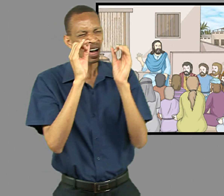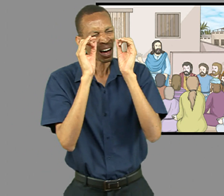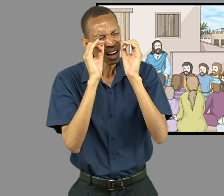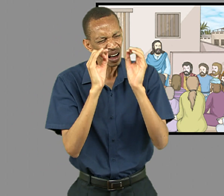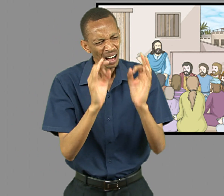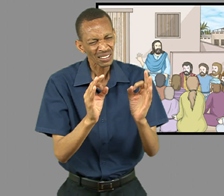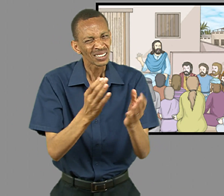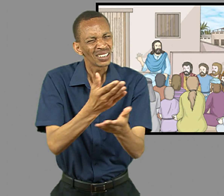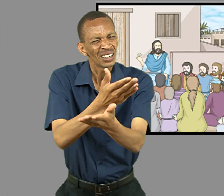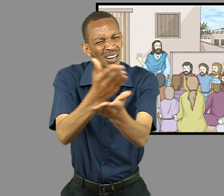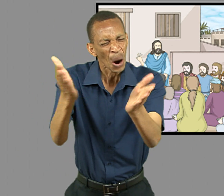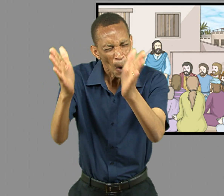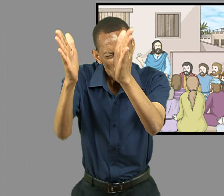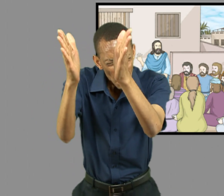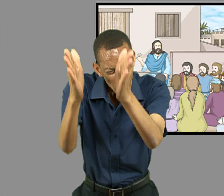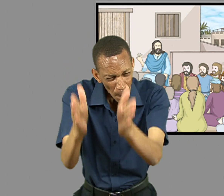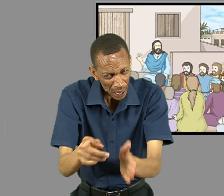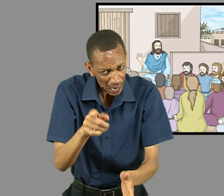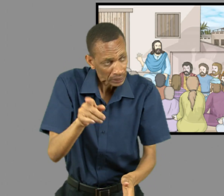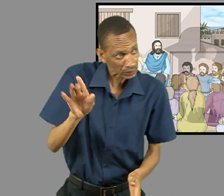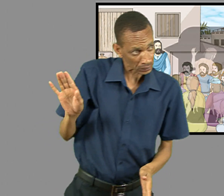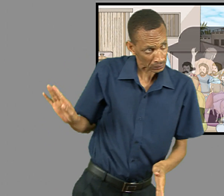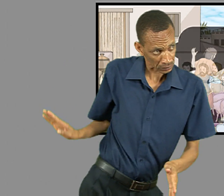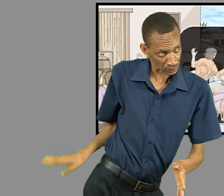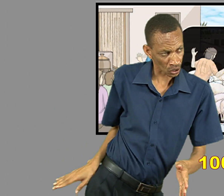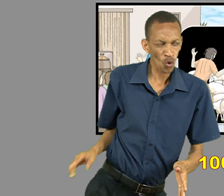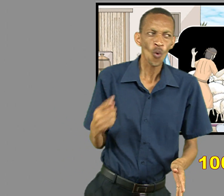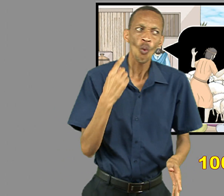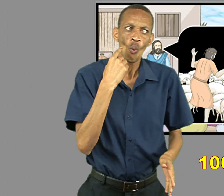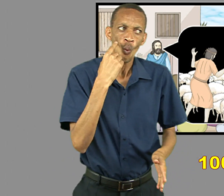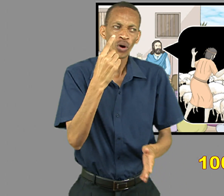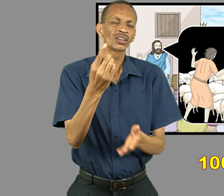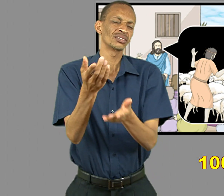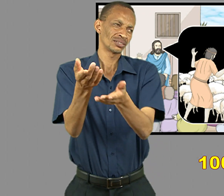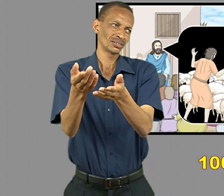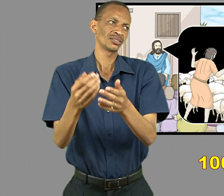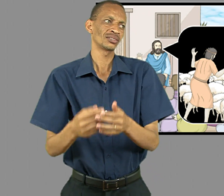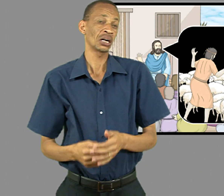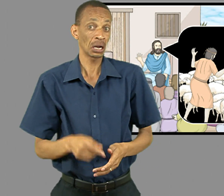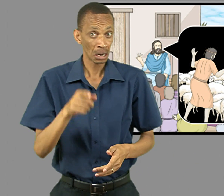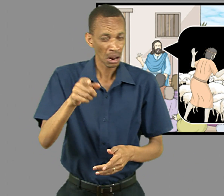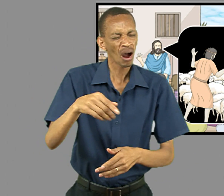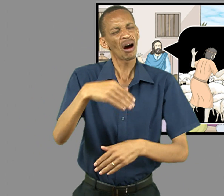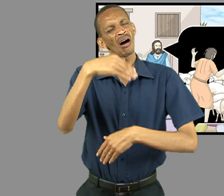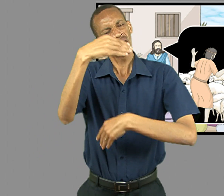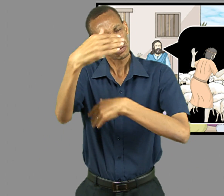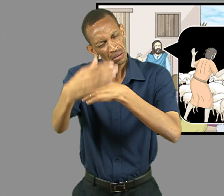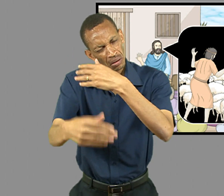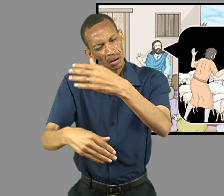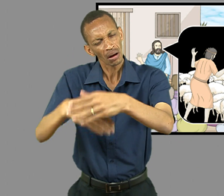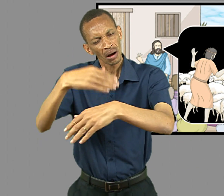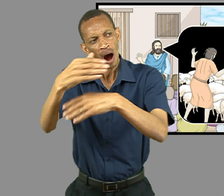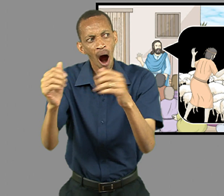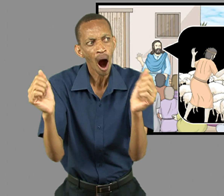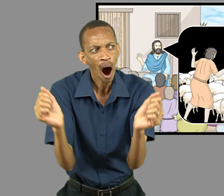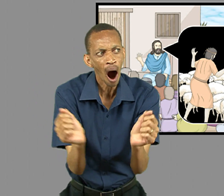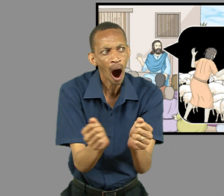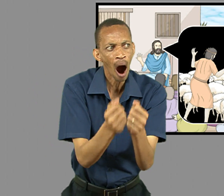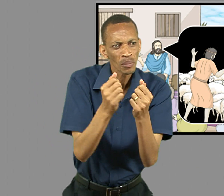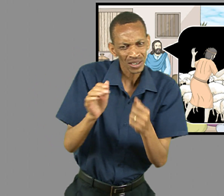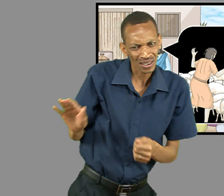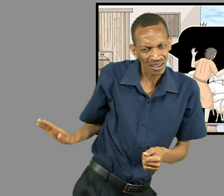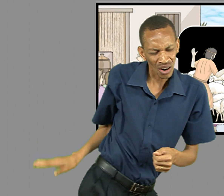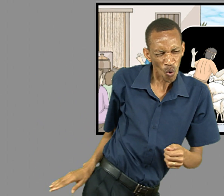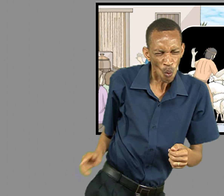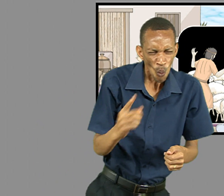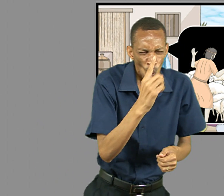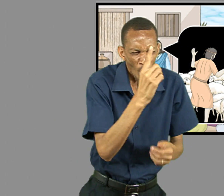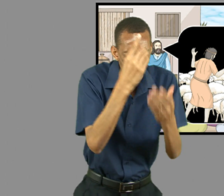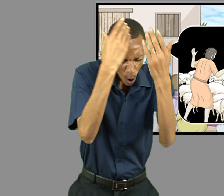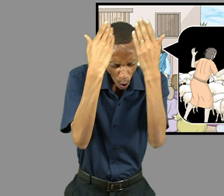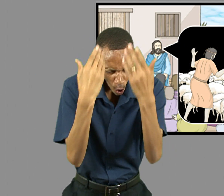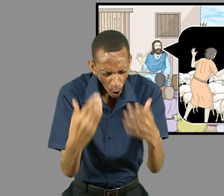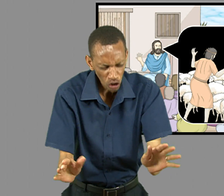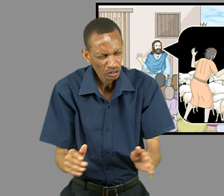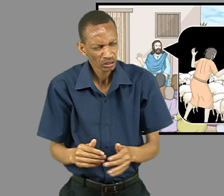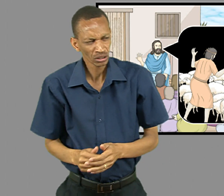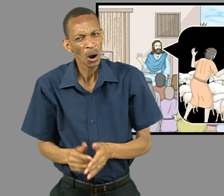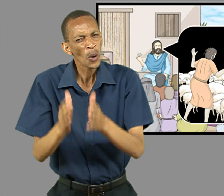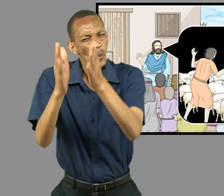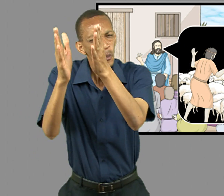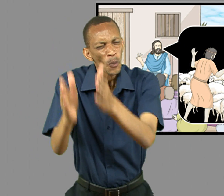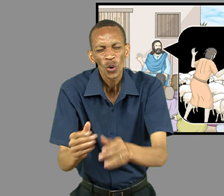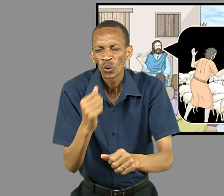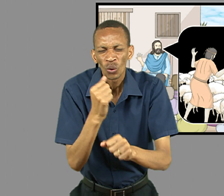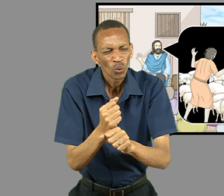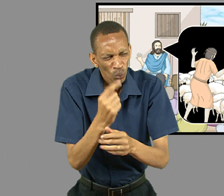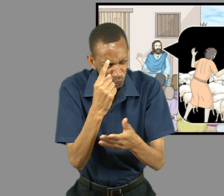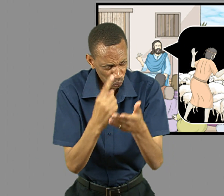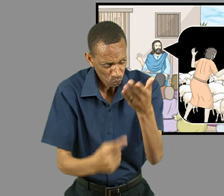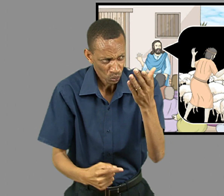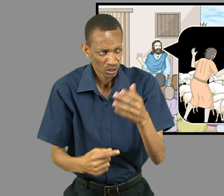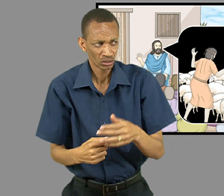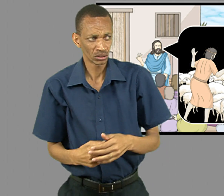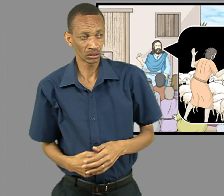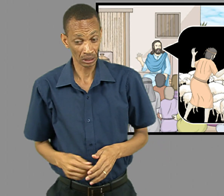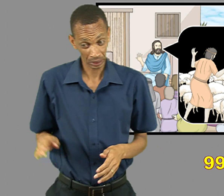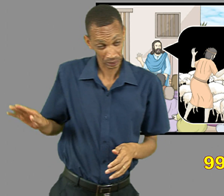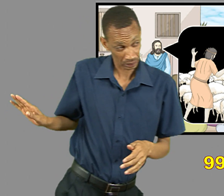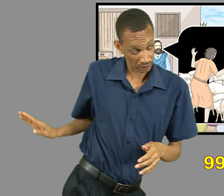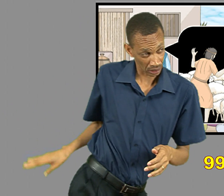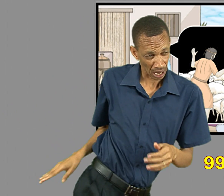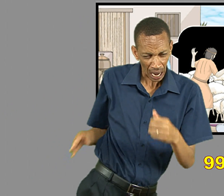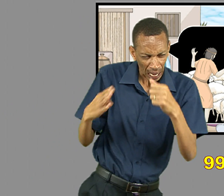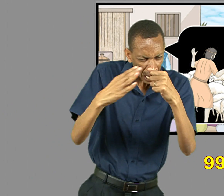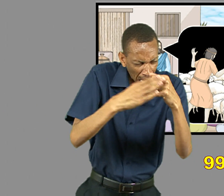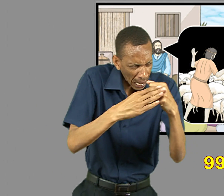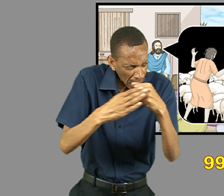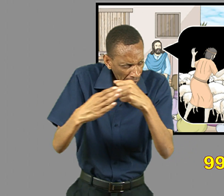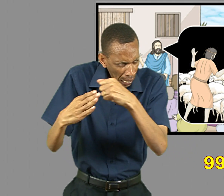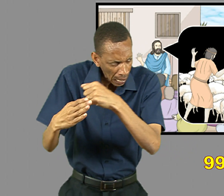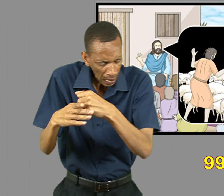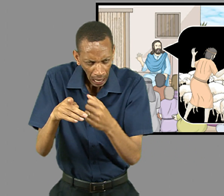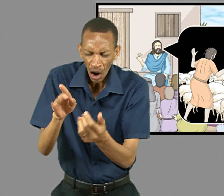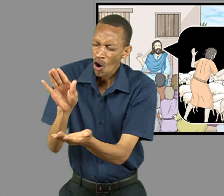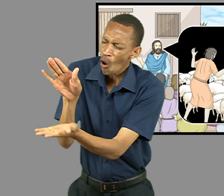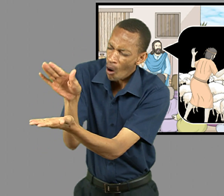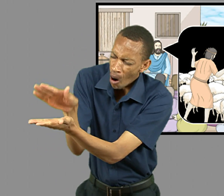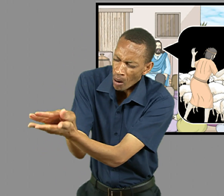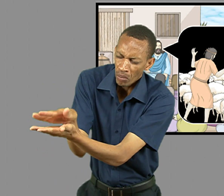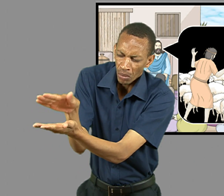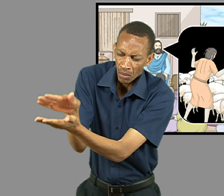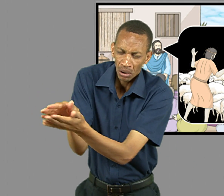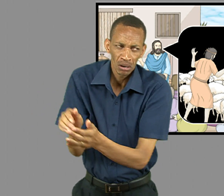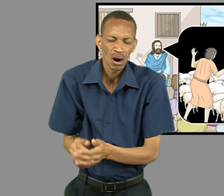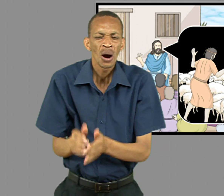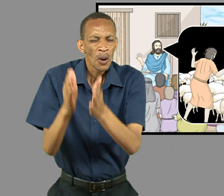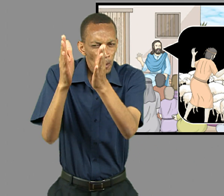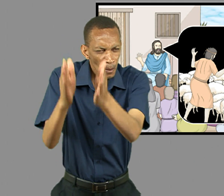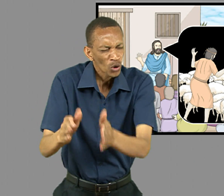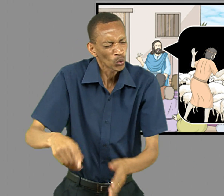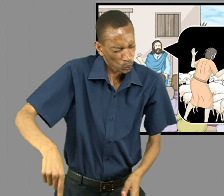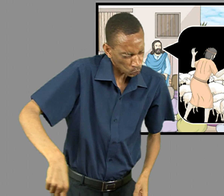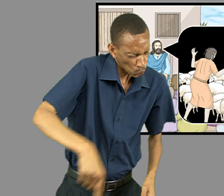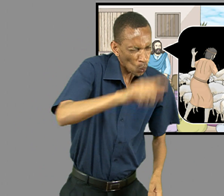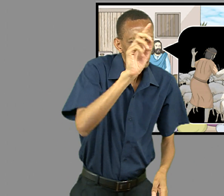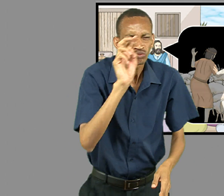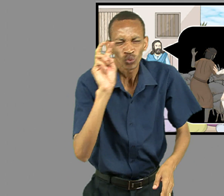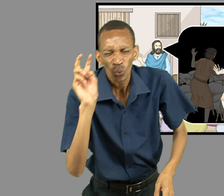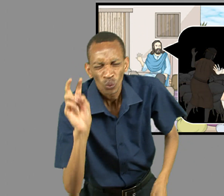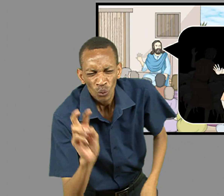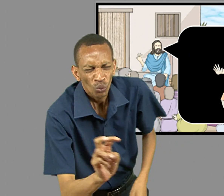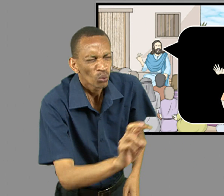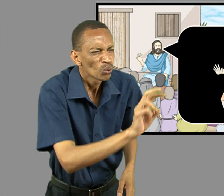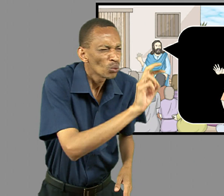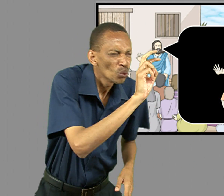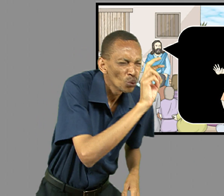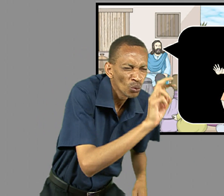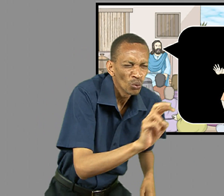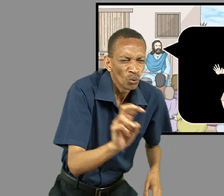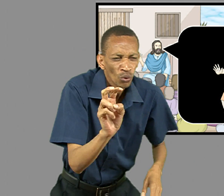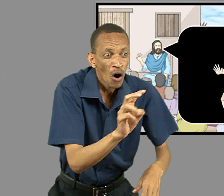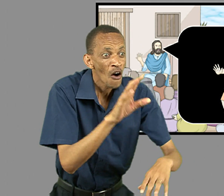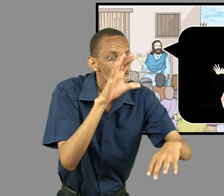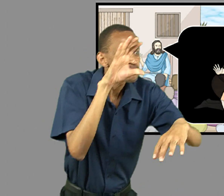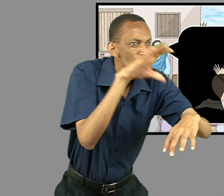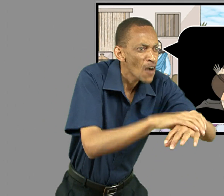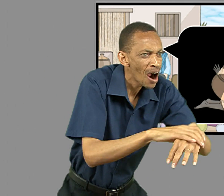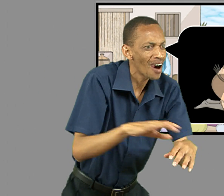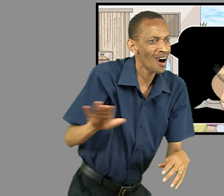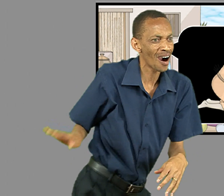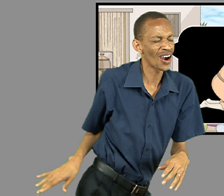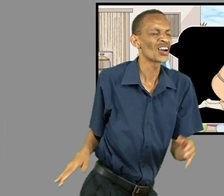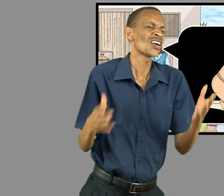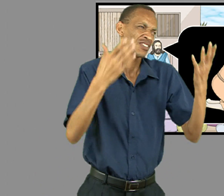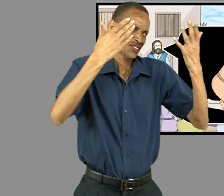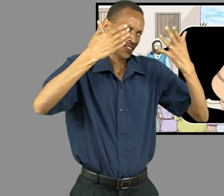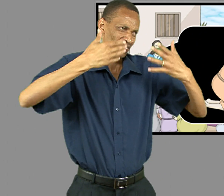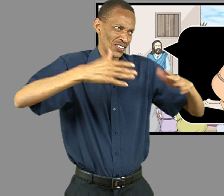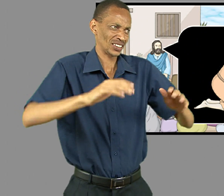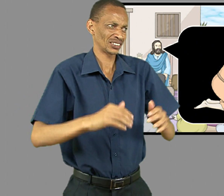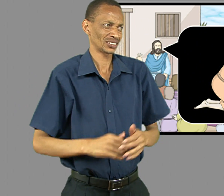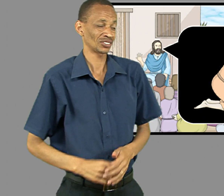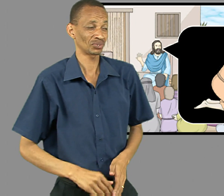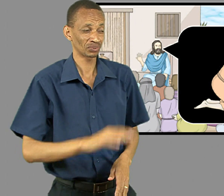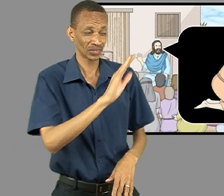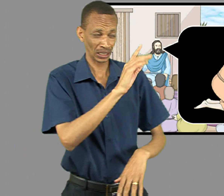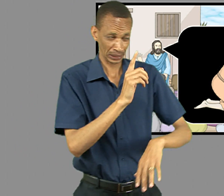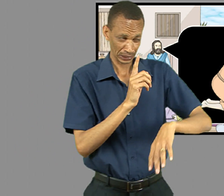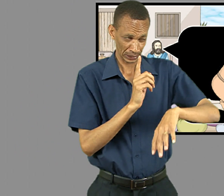Then Jesus told them this parable: “What man among you, if he has a hundred sheep and loses one of them, does not leave the ninety-nine in the pasture and go after the one that is lost, until he finds it?